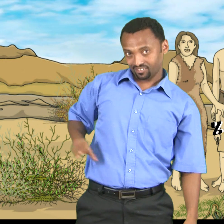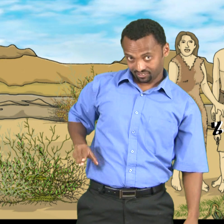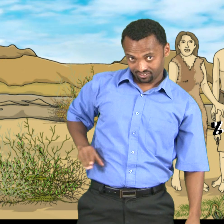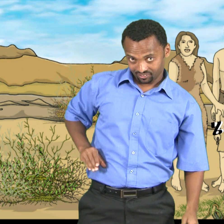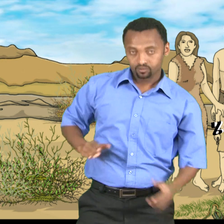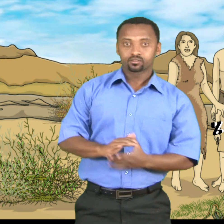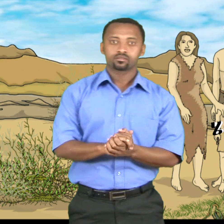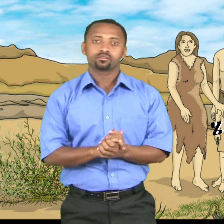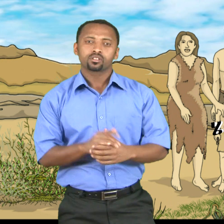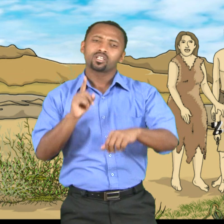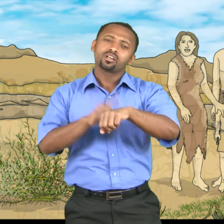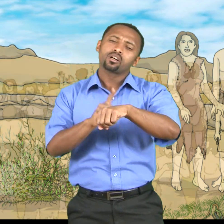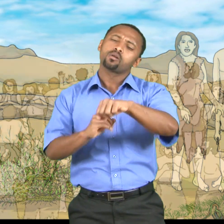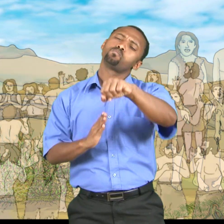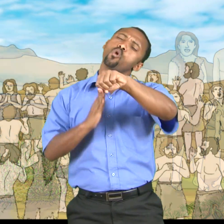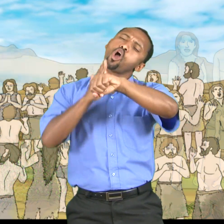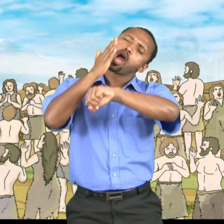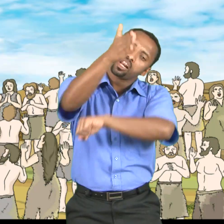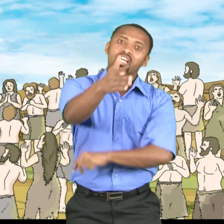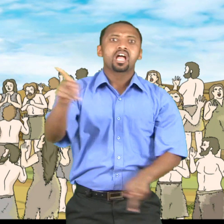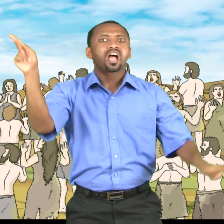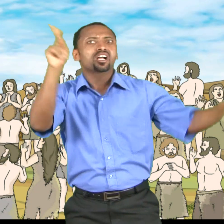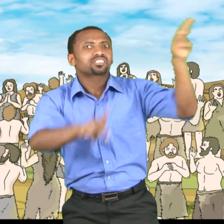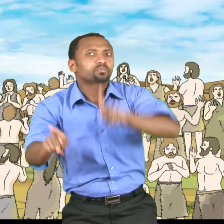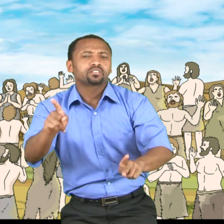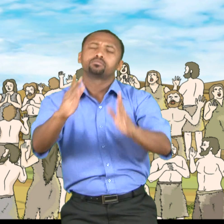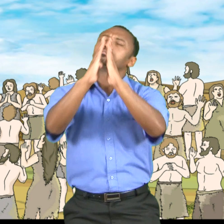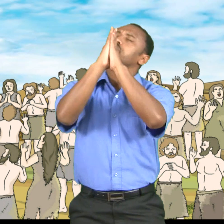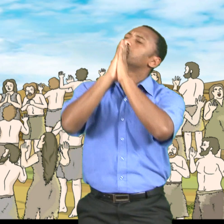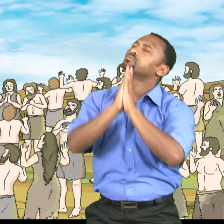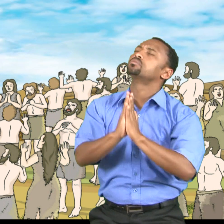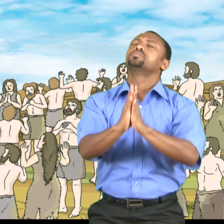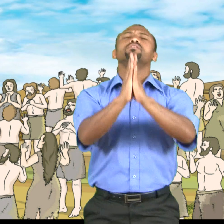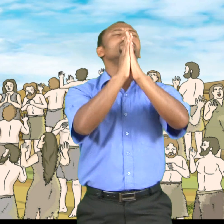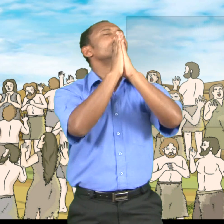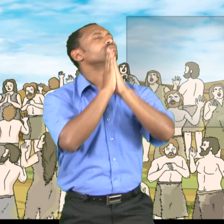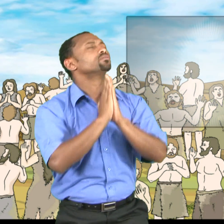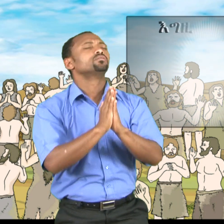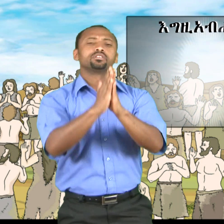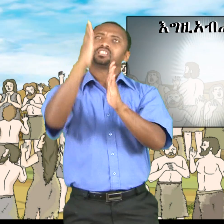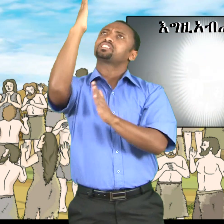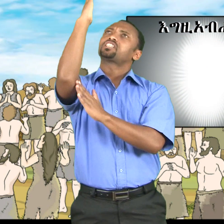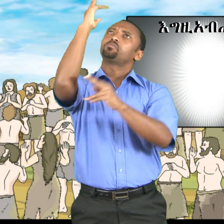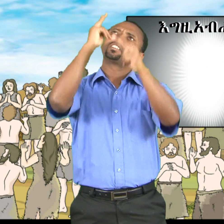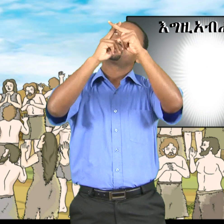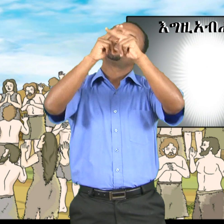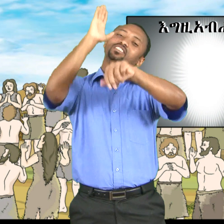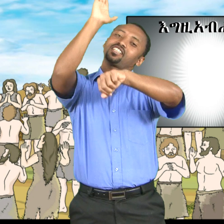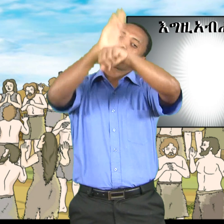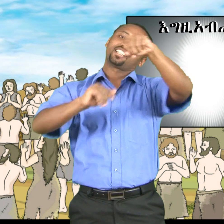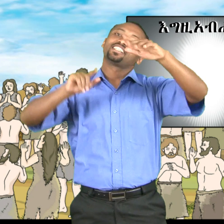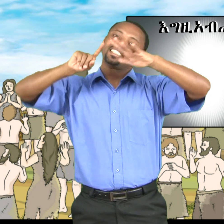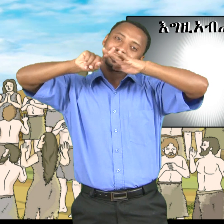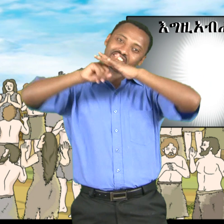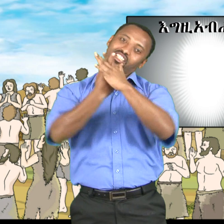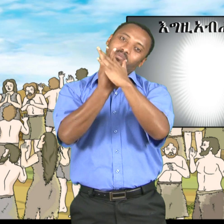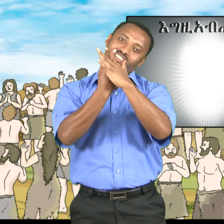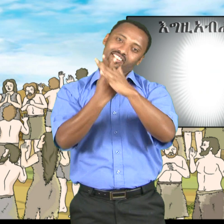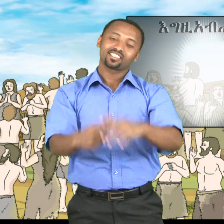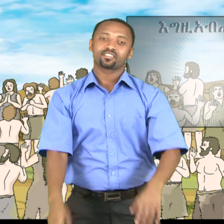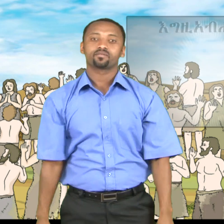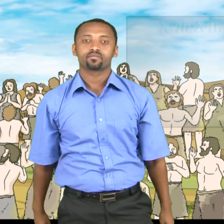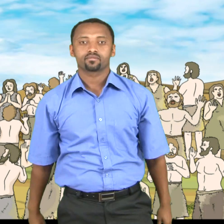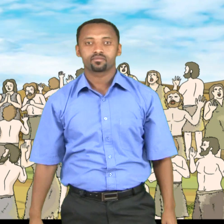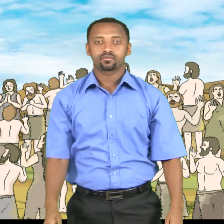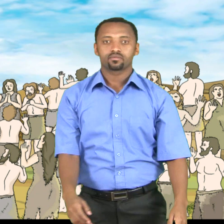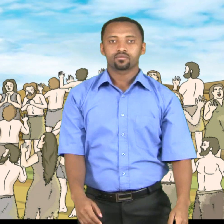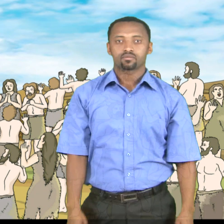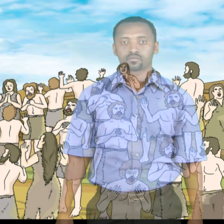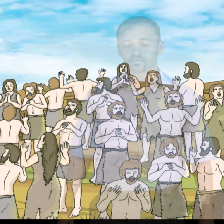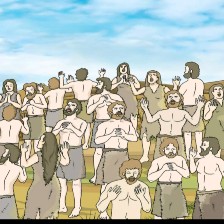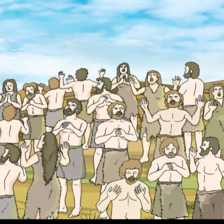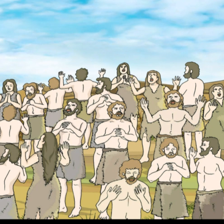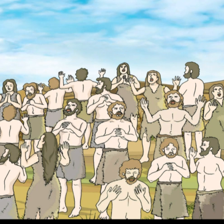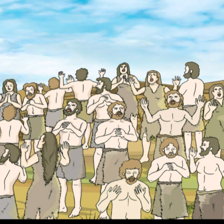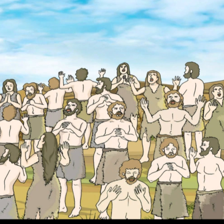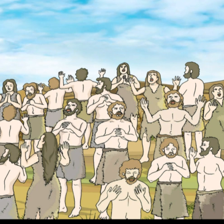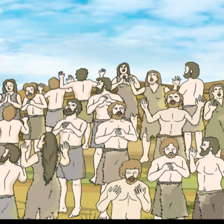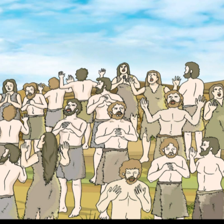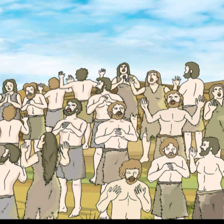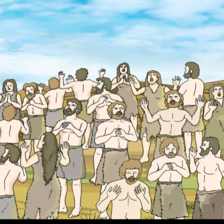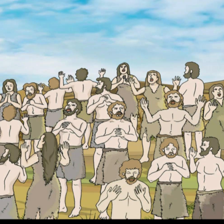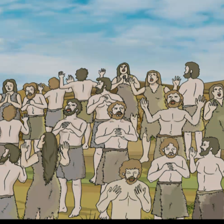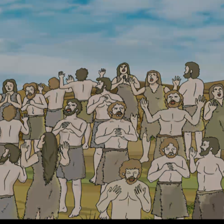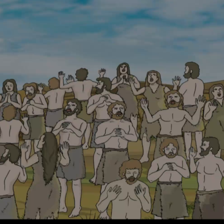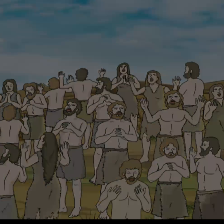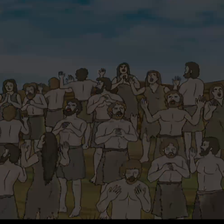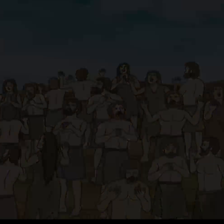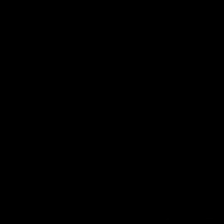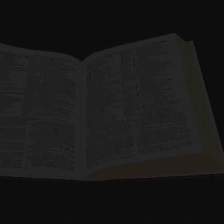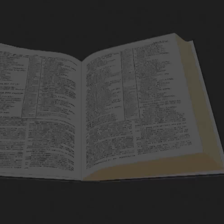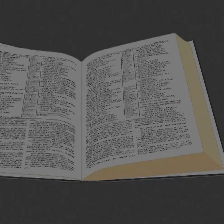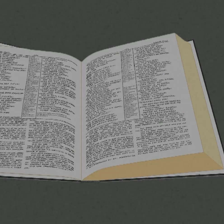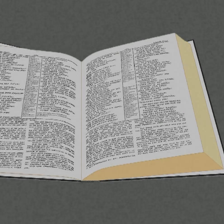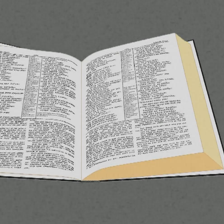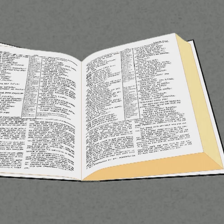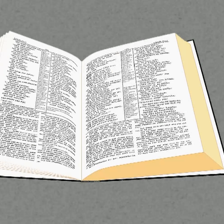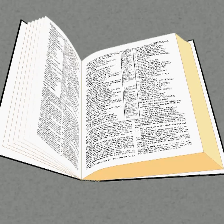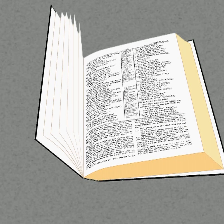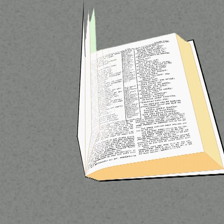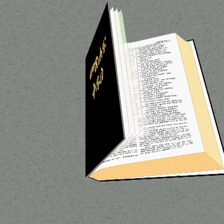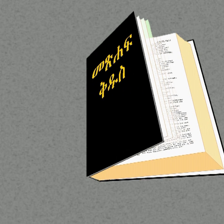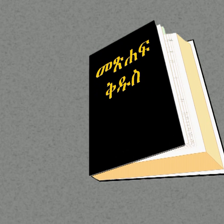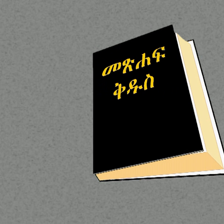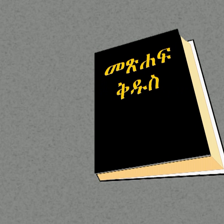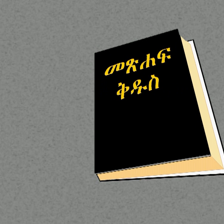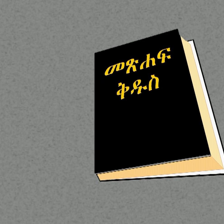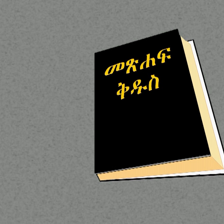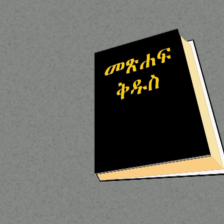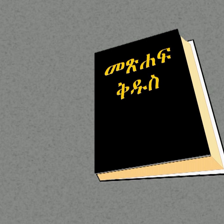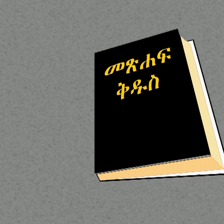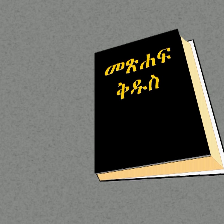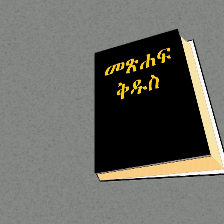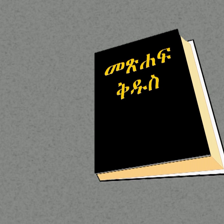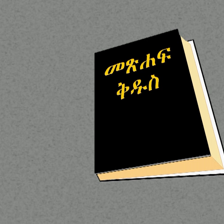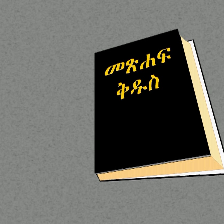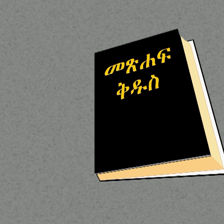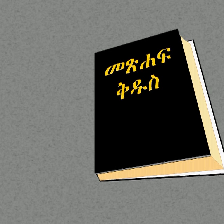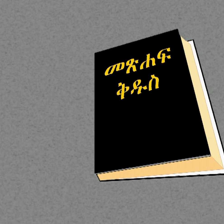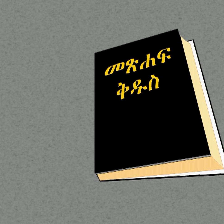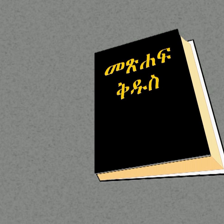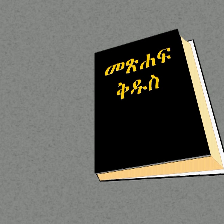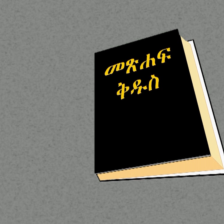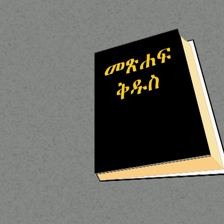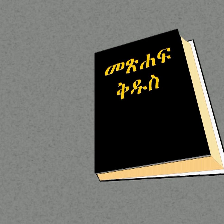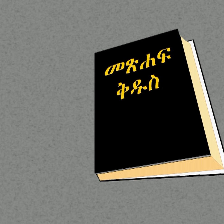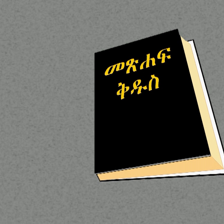At that time men began to call upon the name of the LORD.